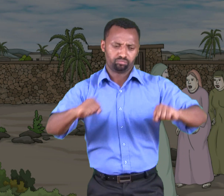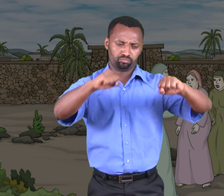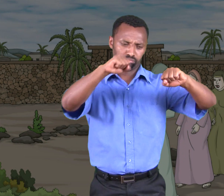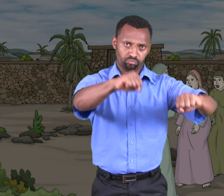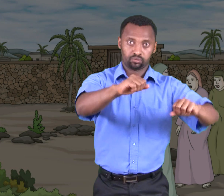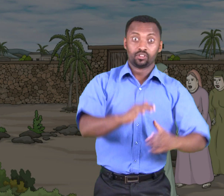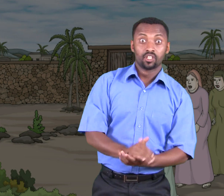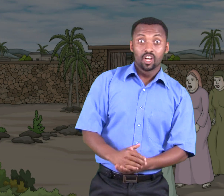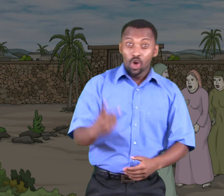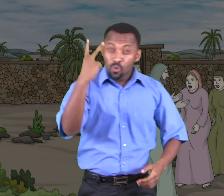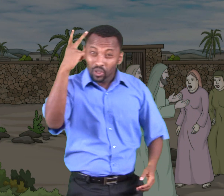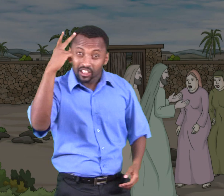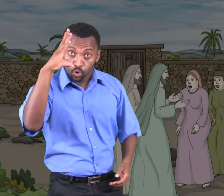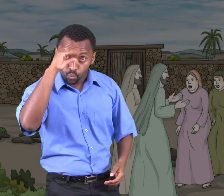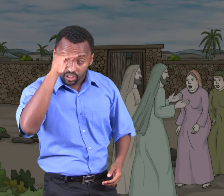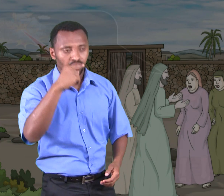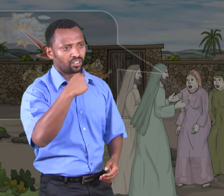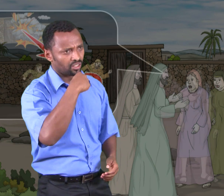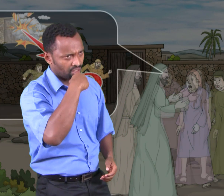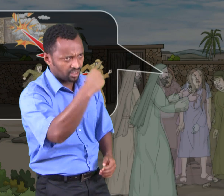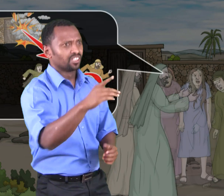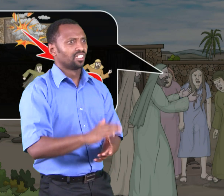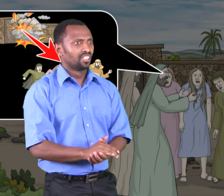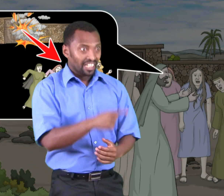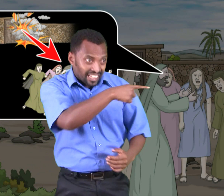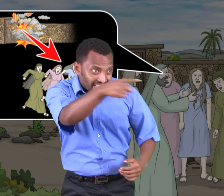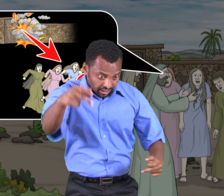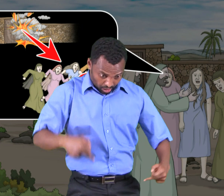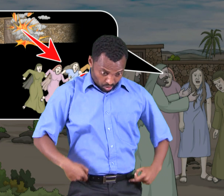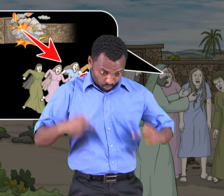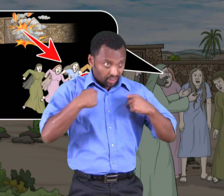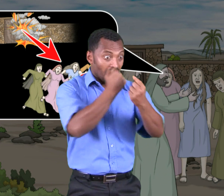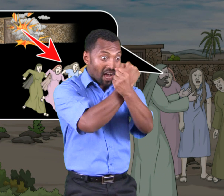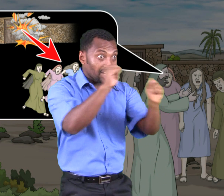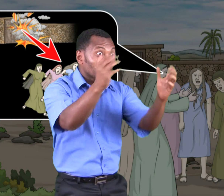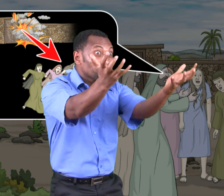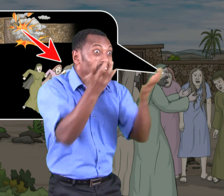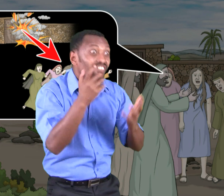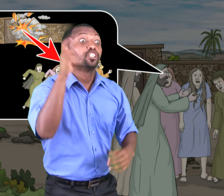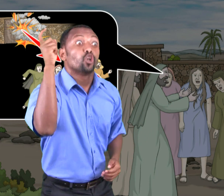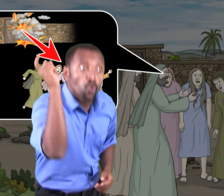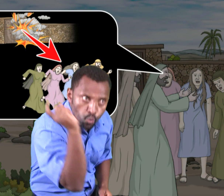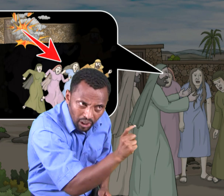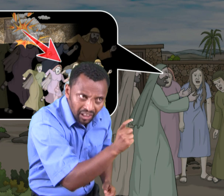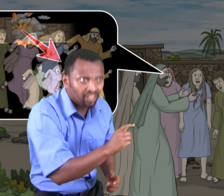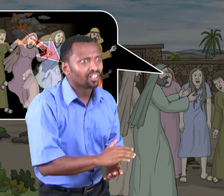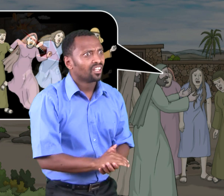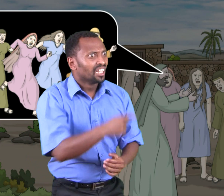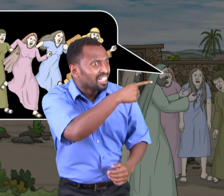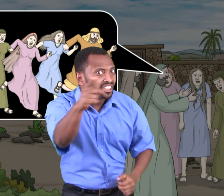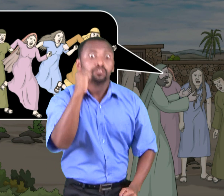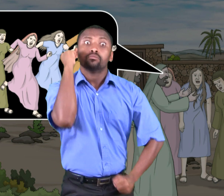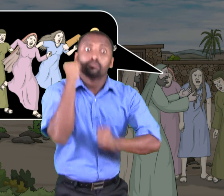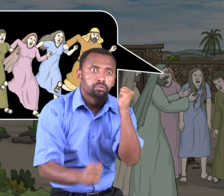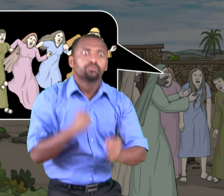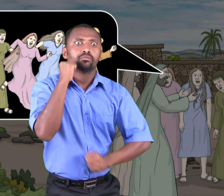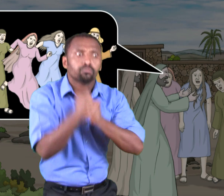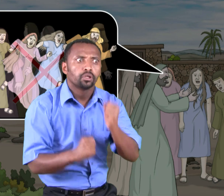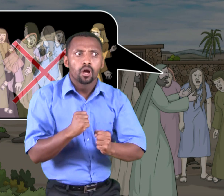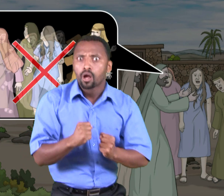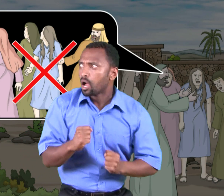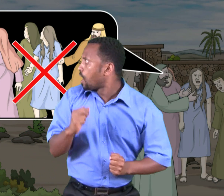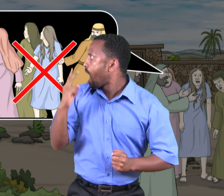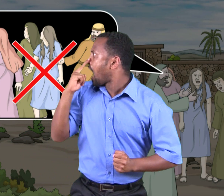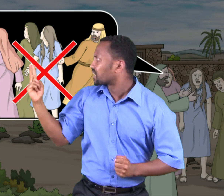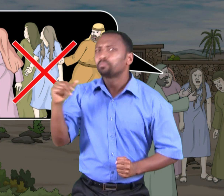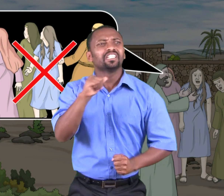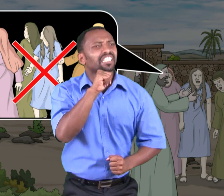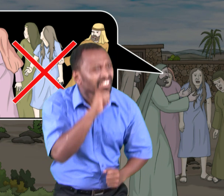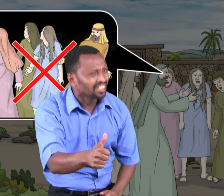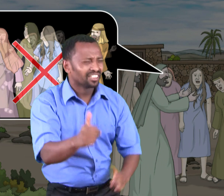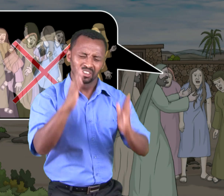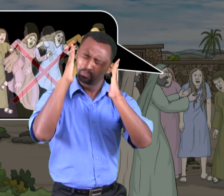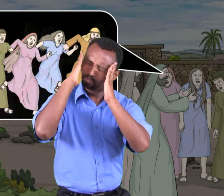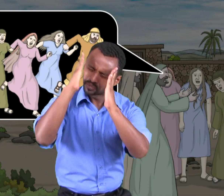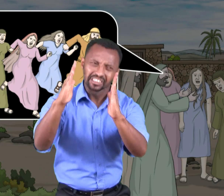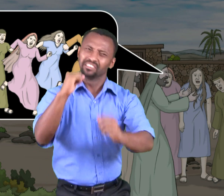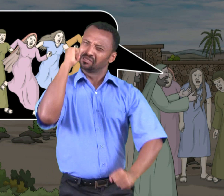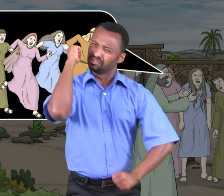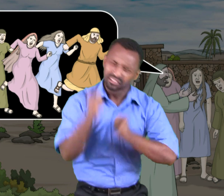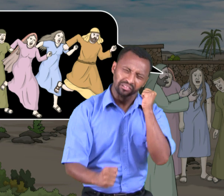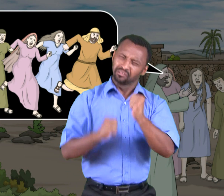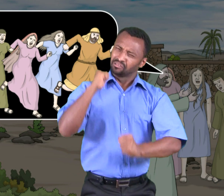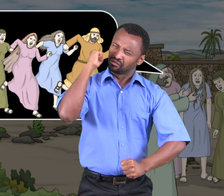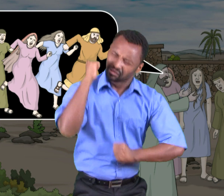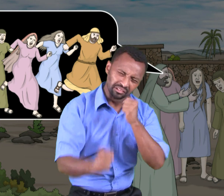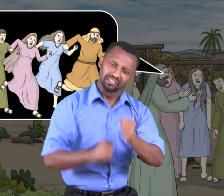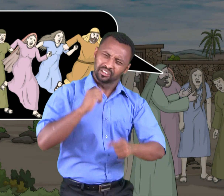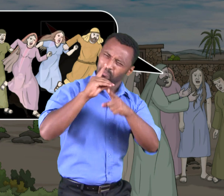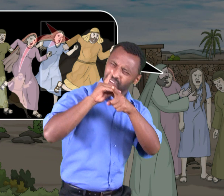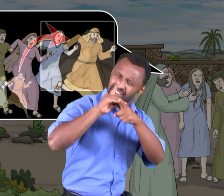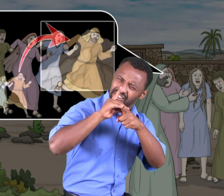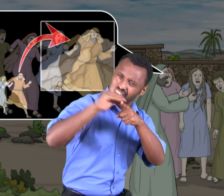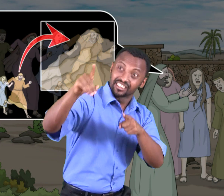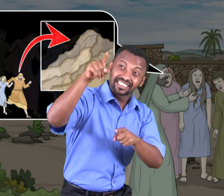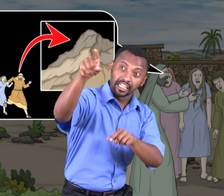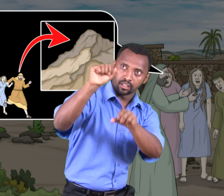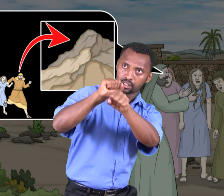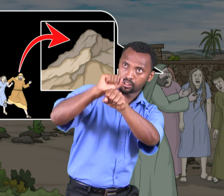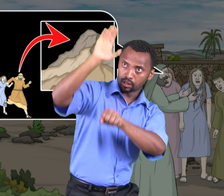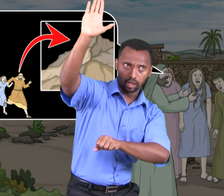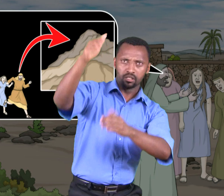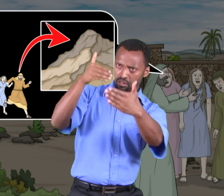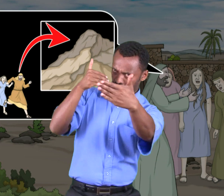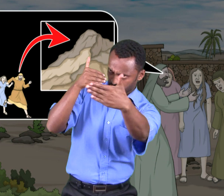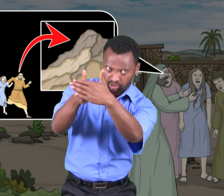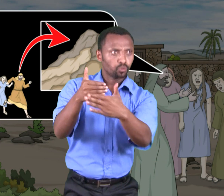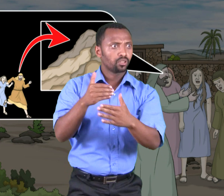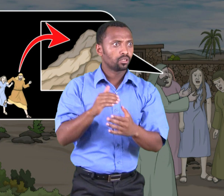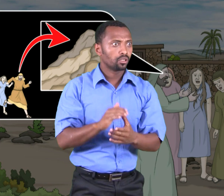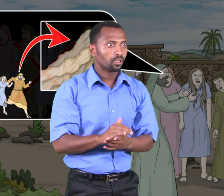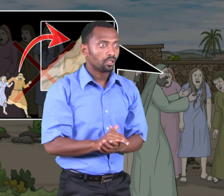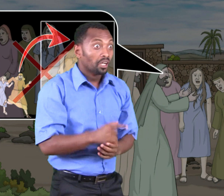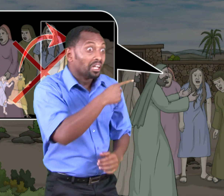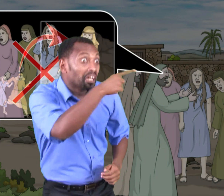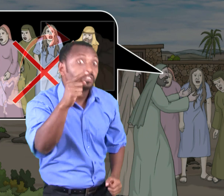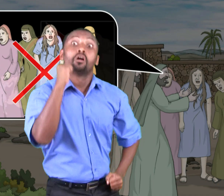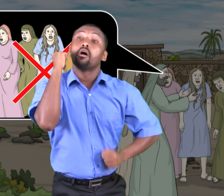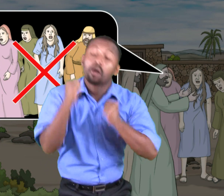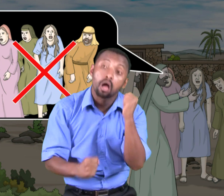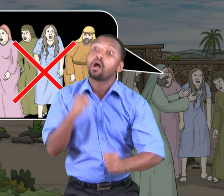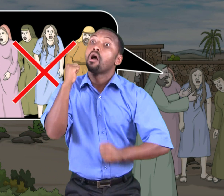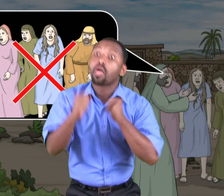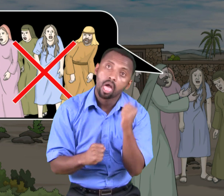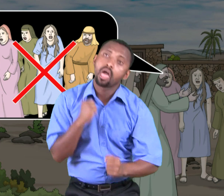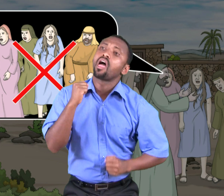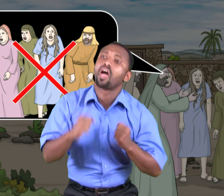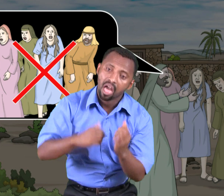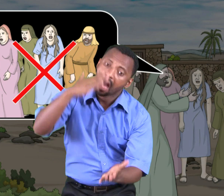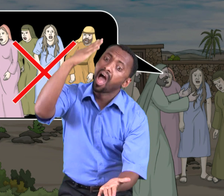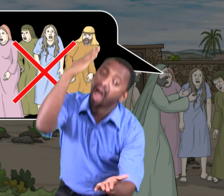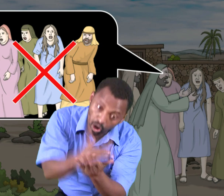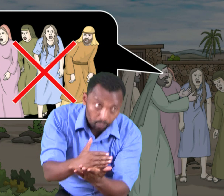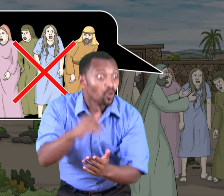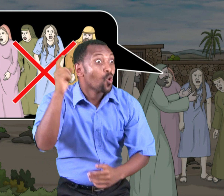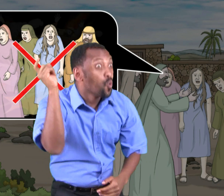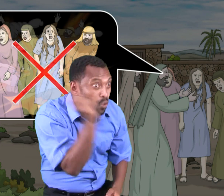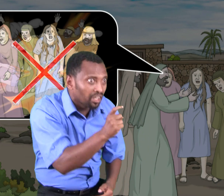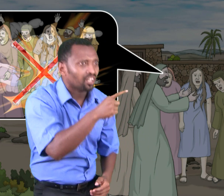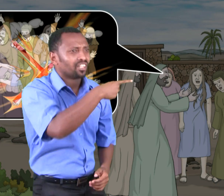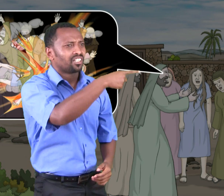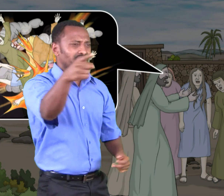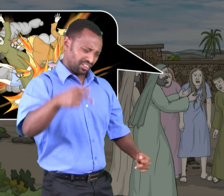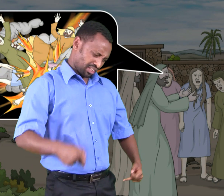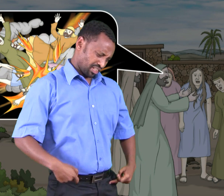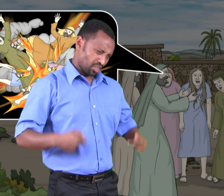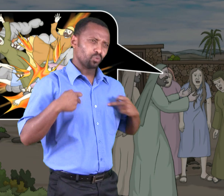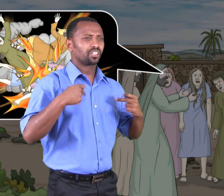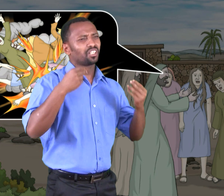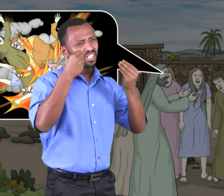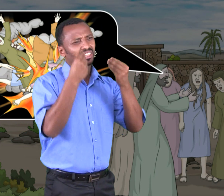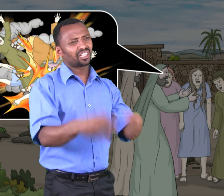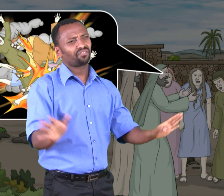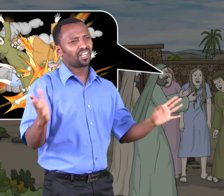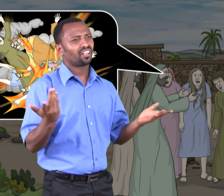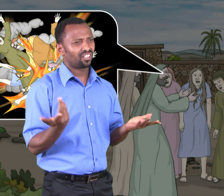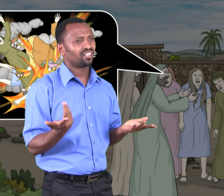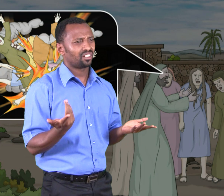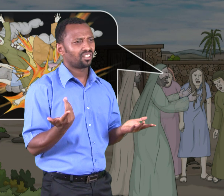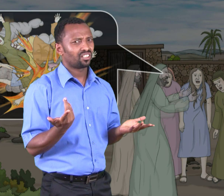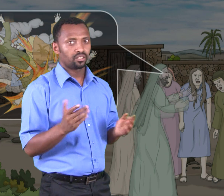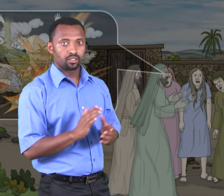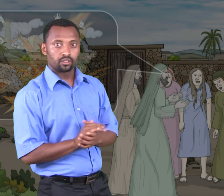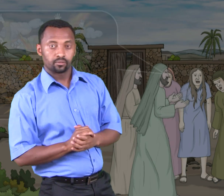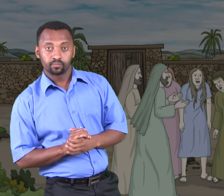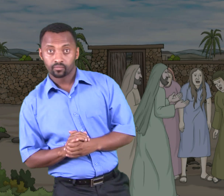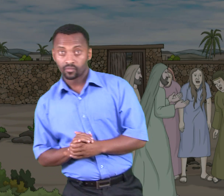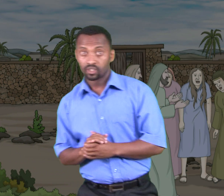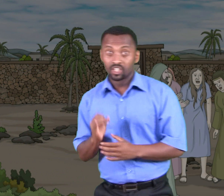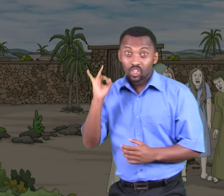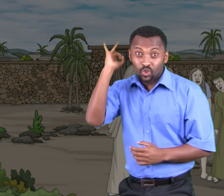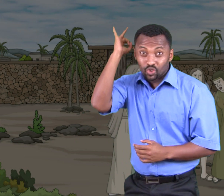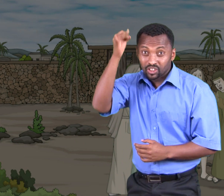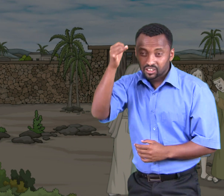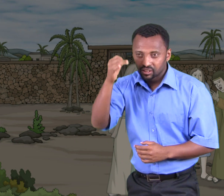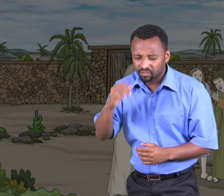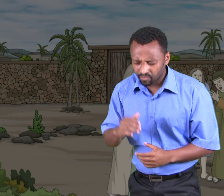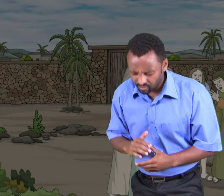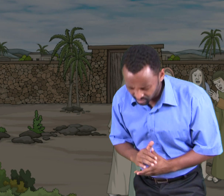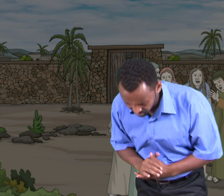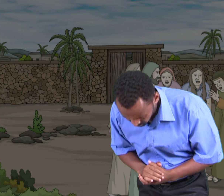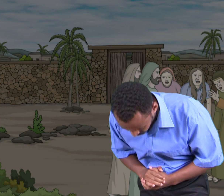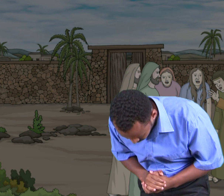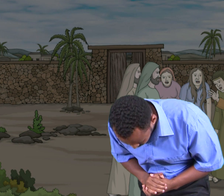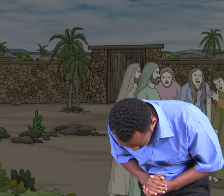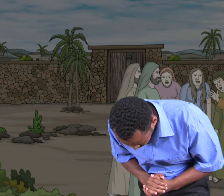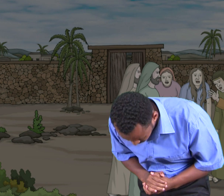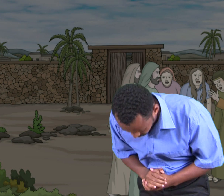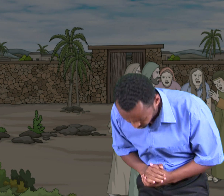As soon as the men had brought them out, one of them said, “Run for your lives! Do not look back, and do not stop anywhere on the plain! Flee to the mountains, or you will be swept away!”